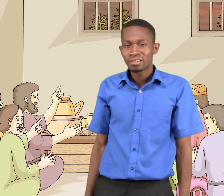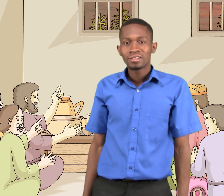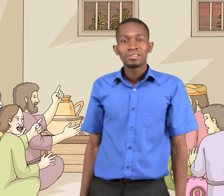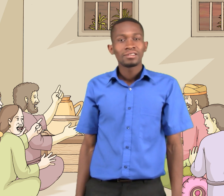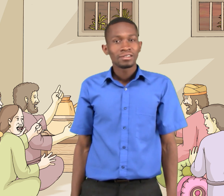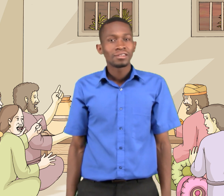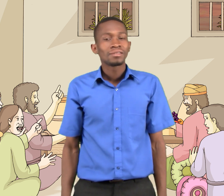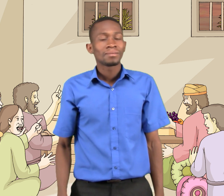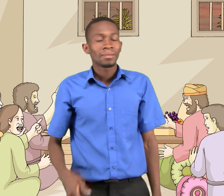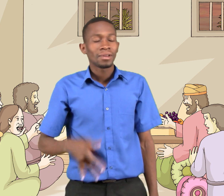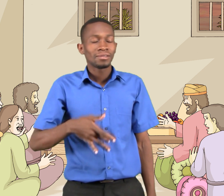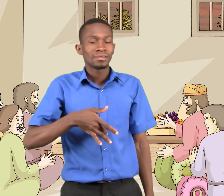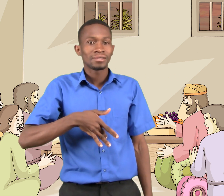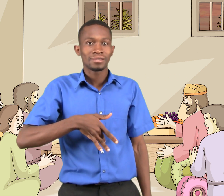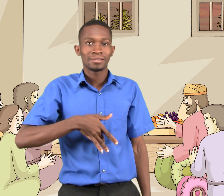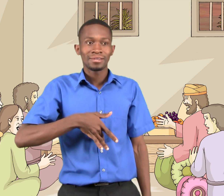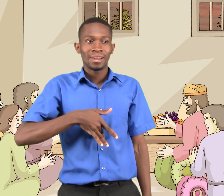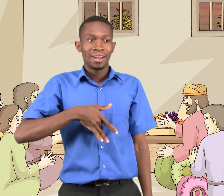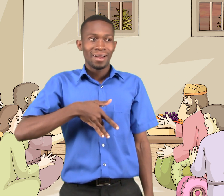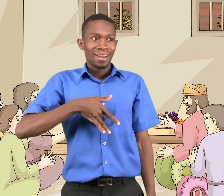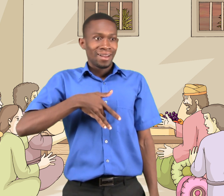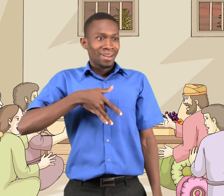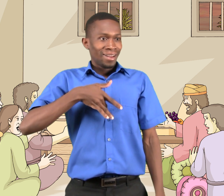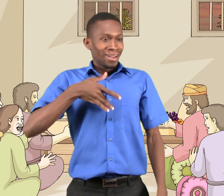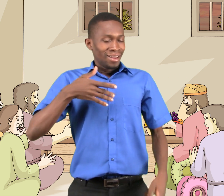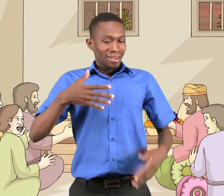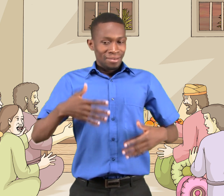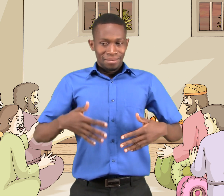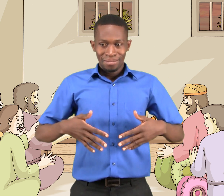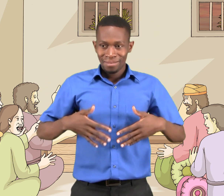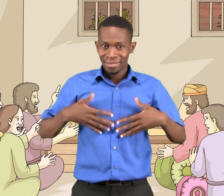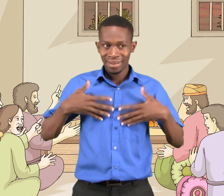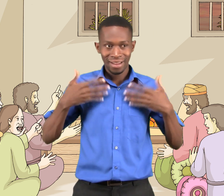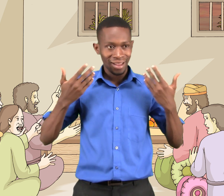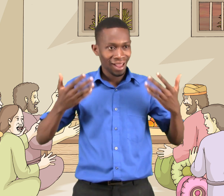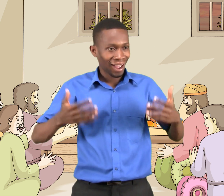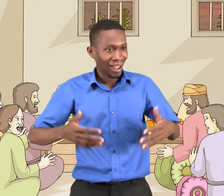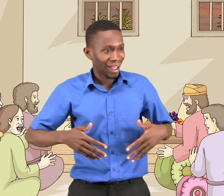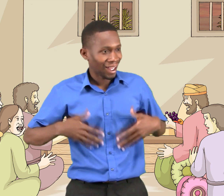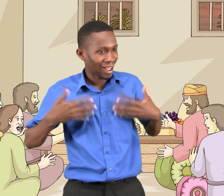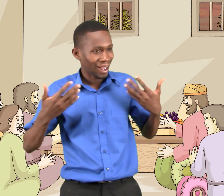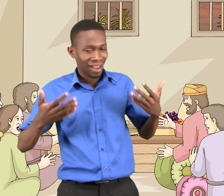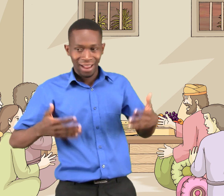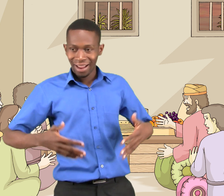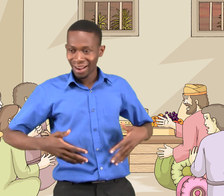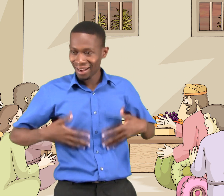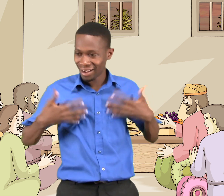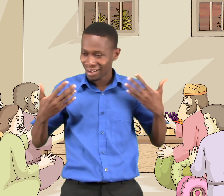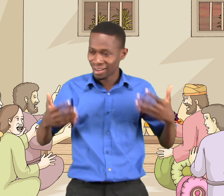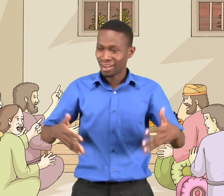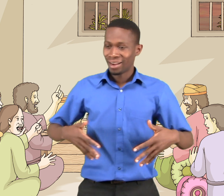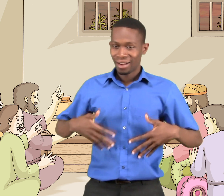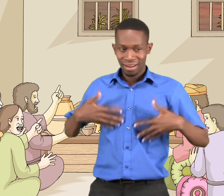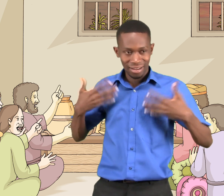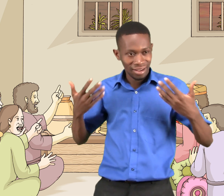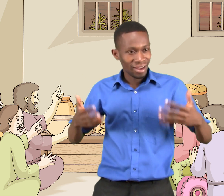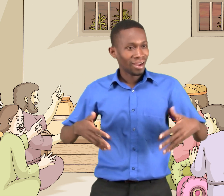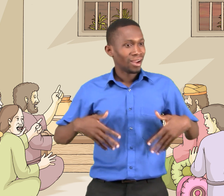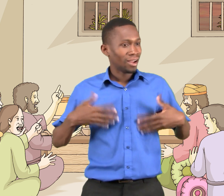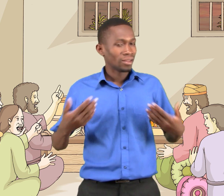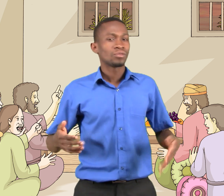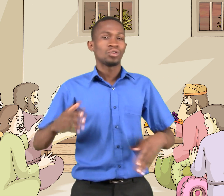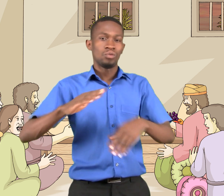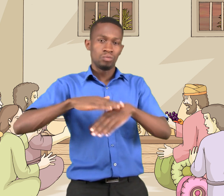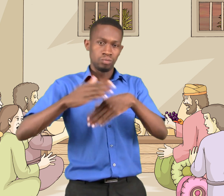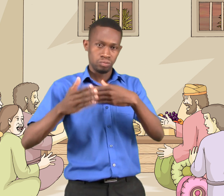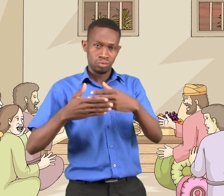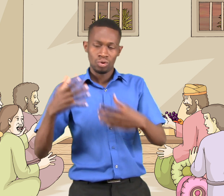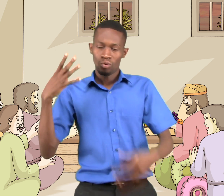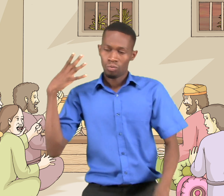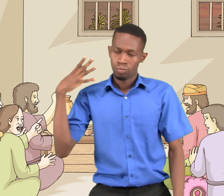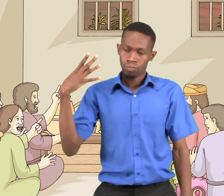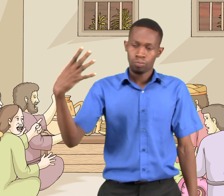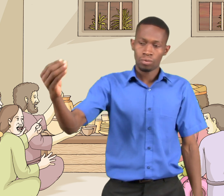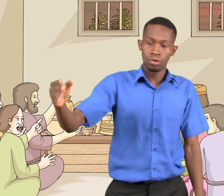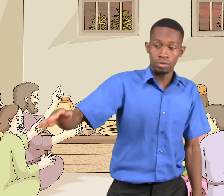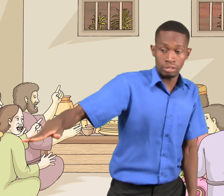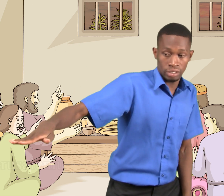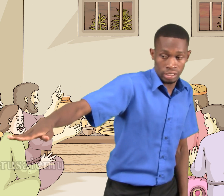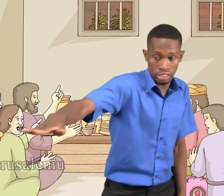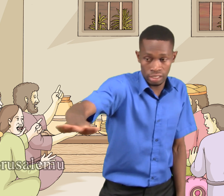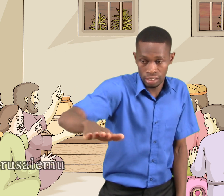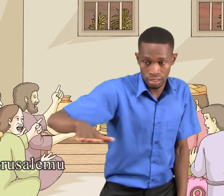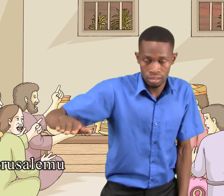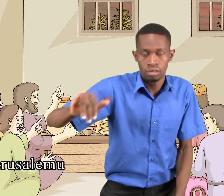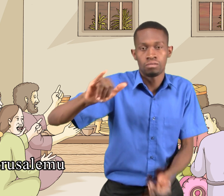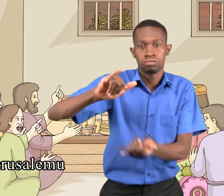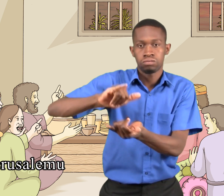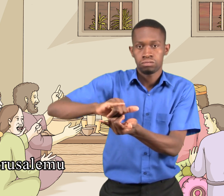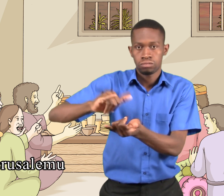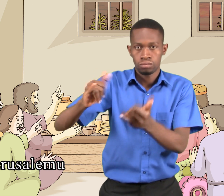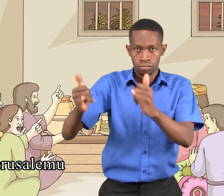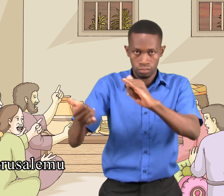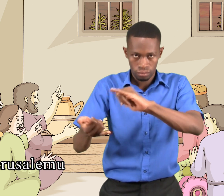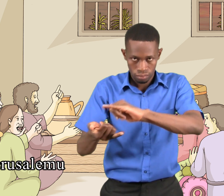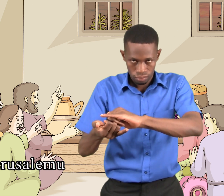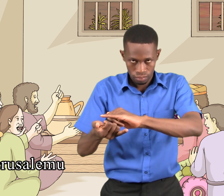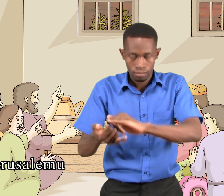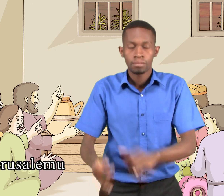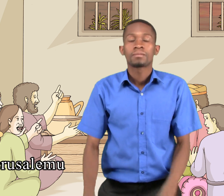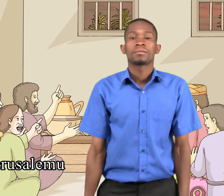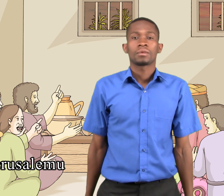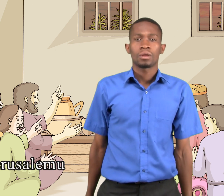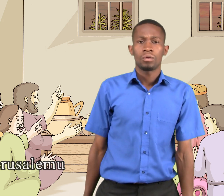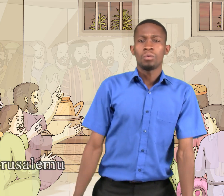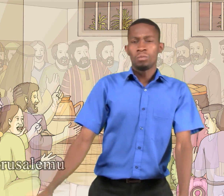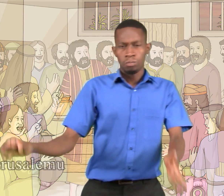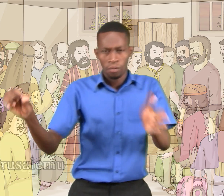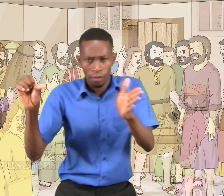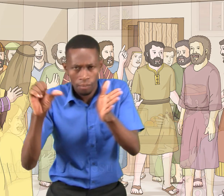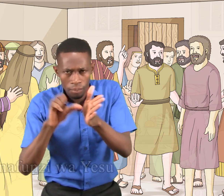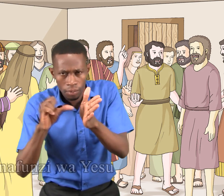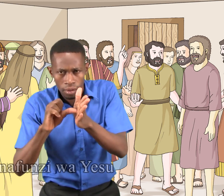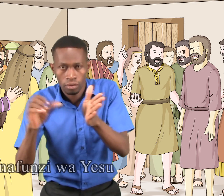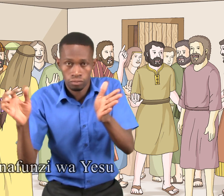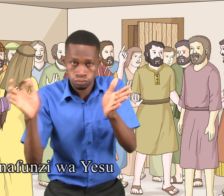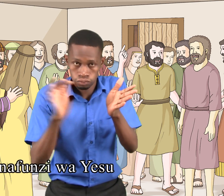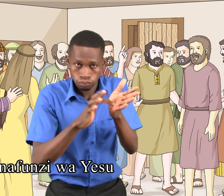And they got up that very hour and returned to Jerusalem.